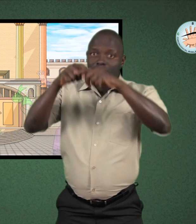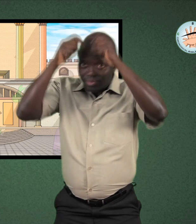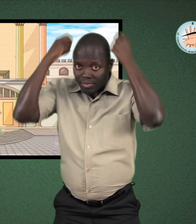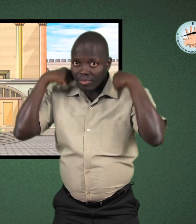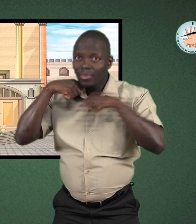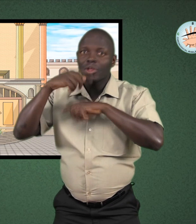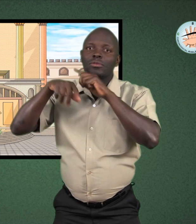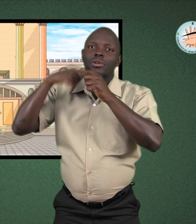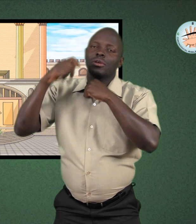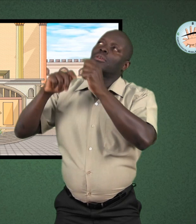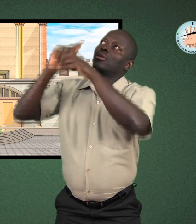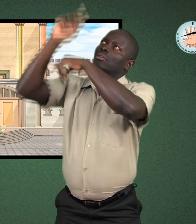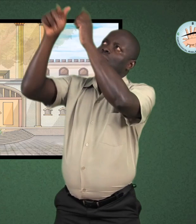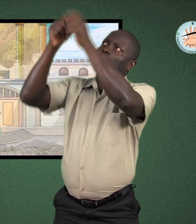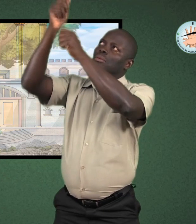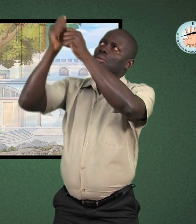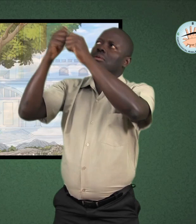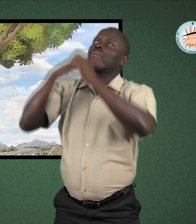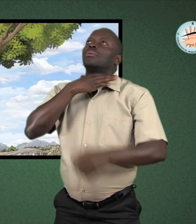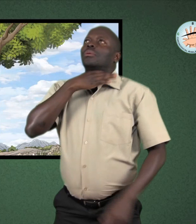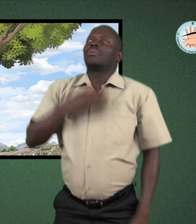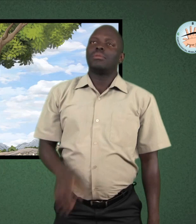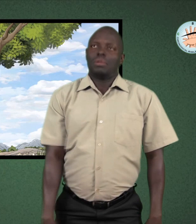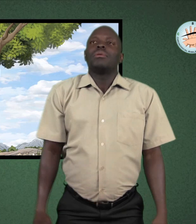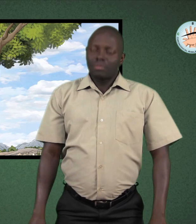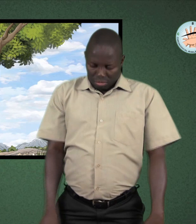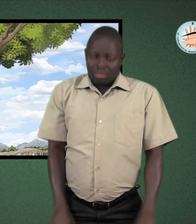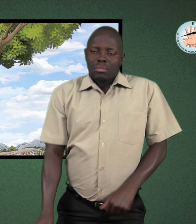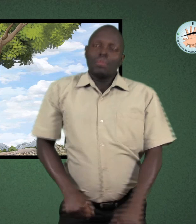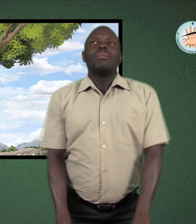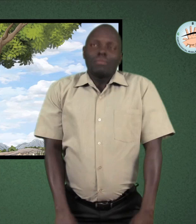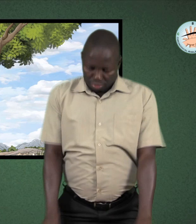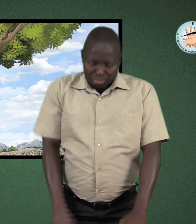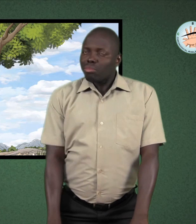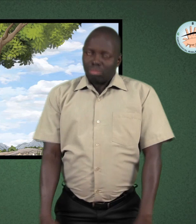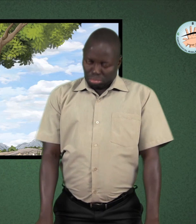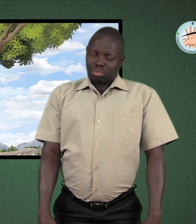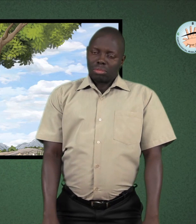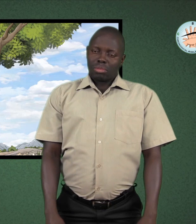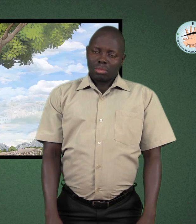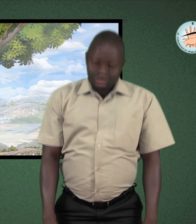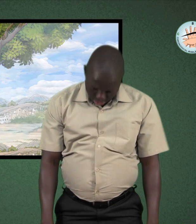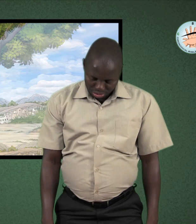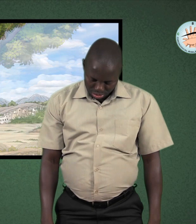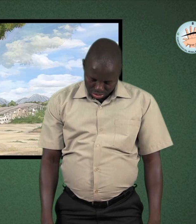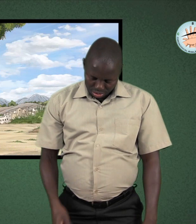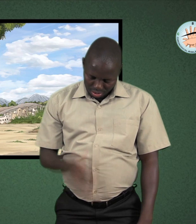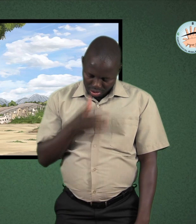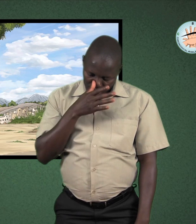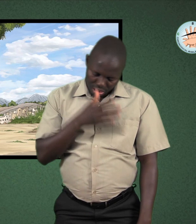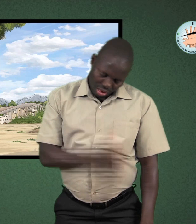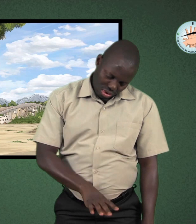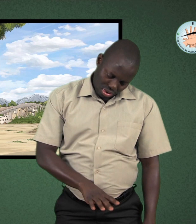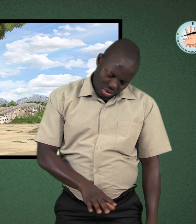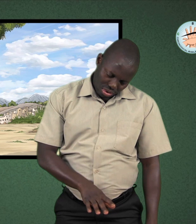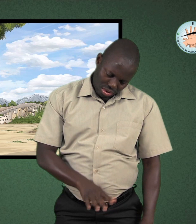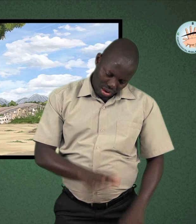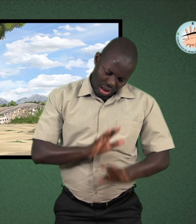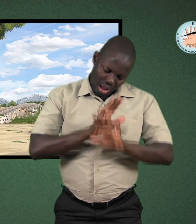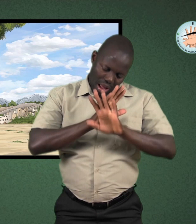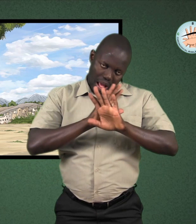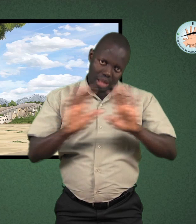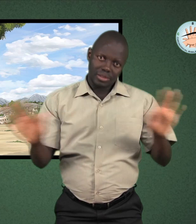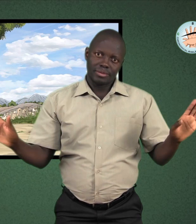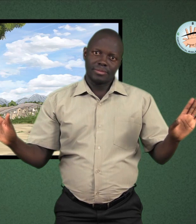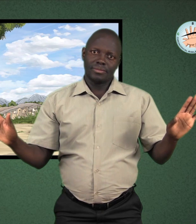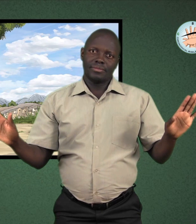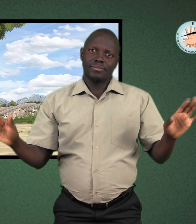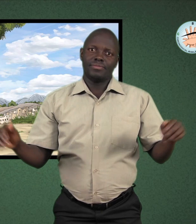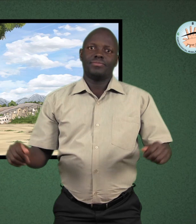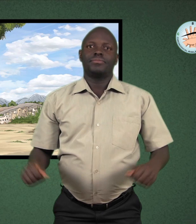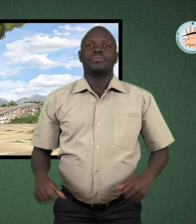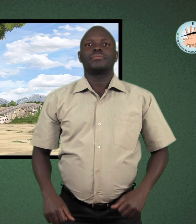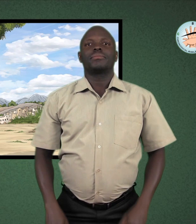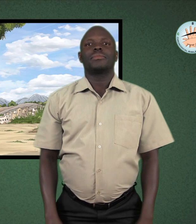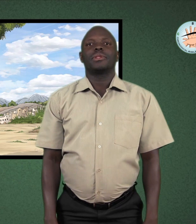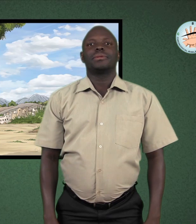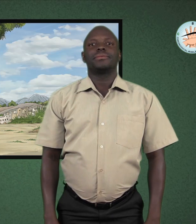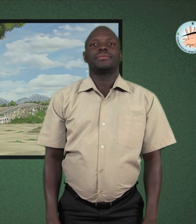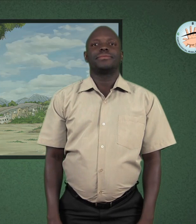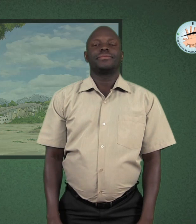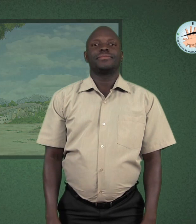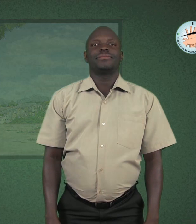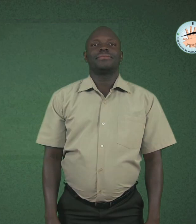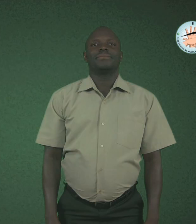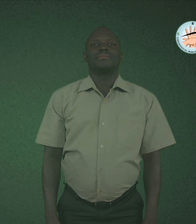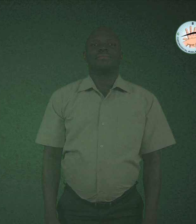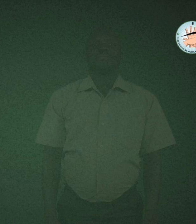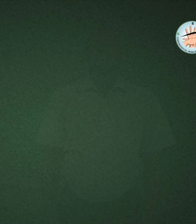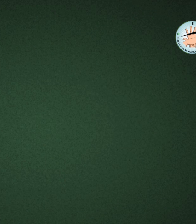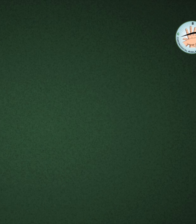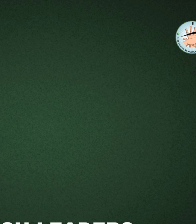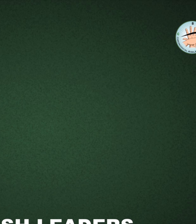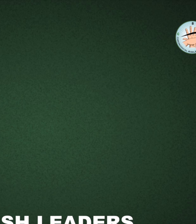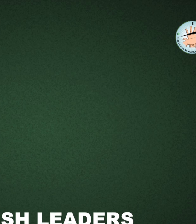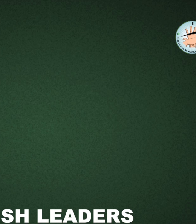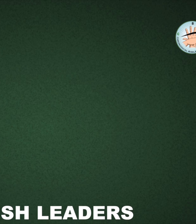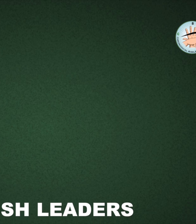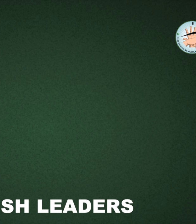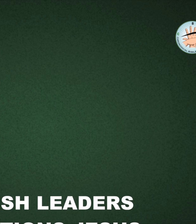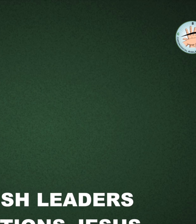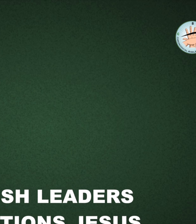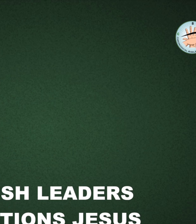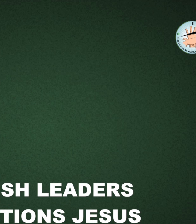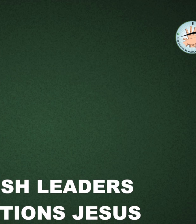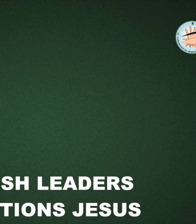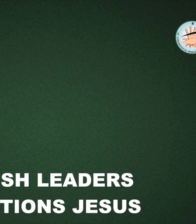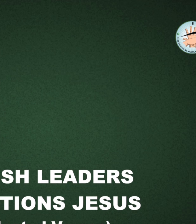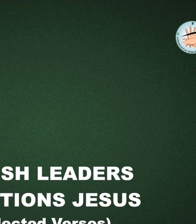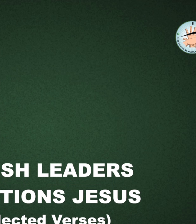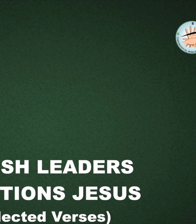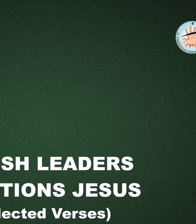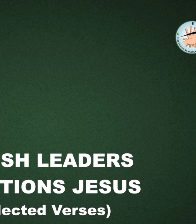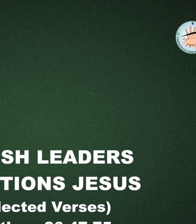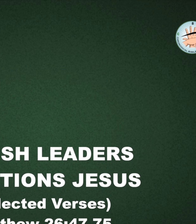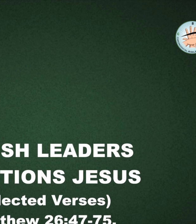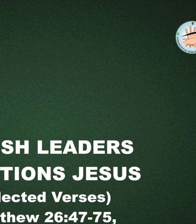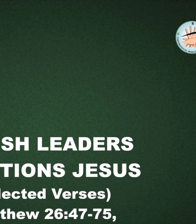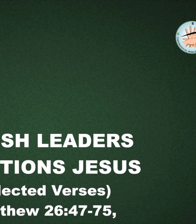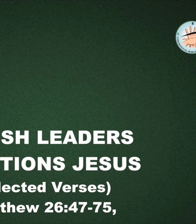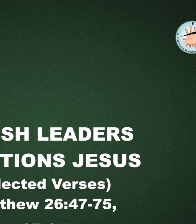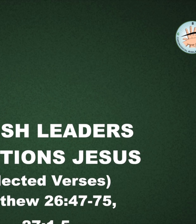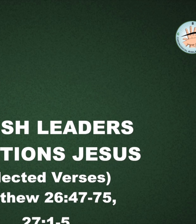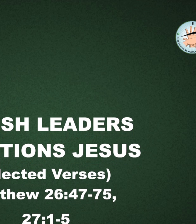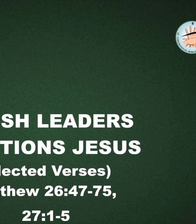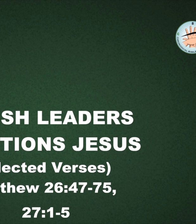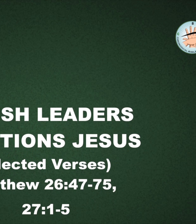Then he went away and hanged himself.